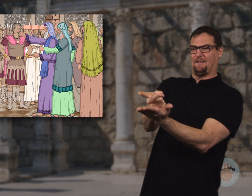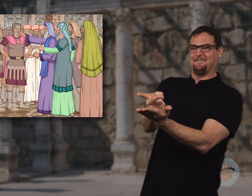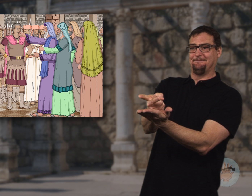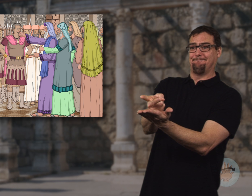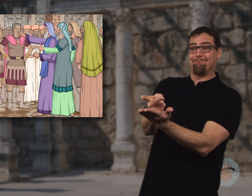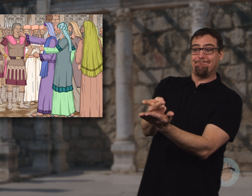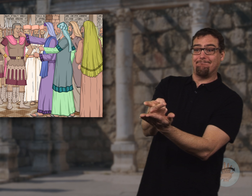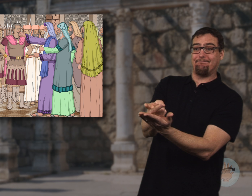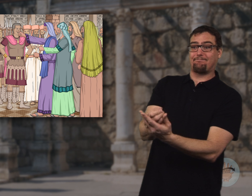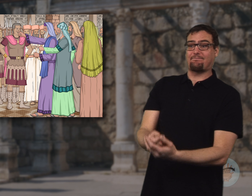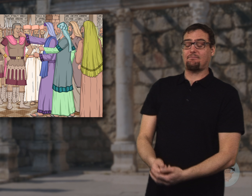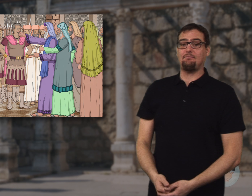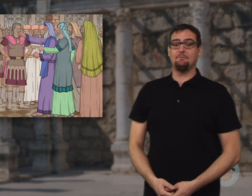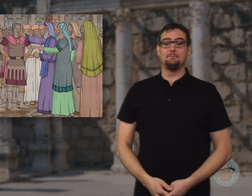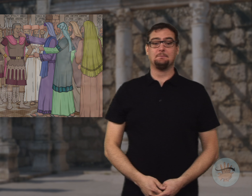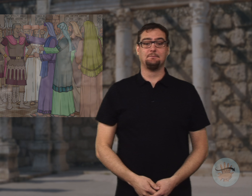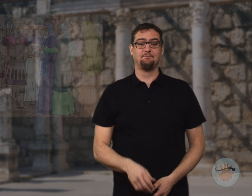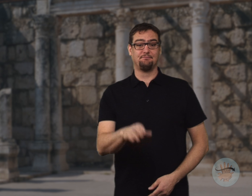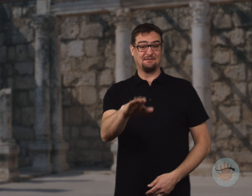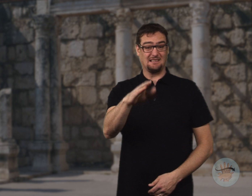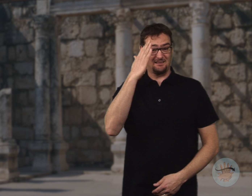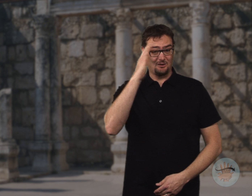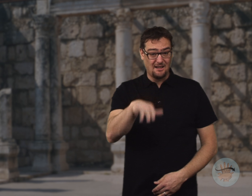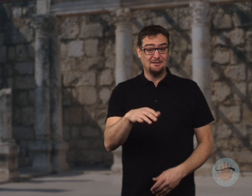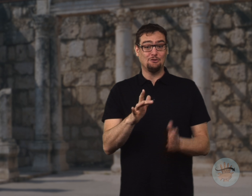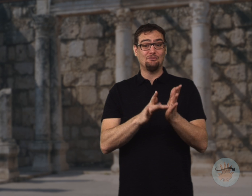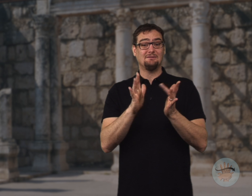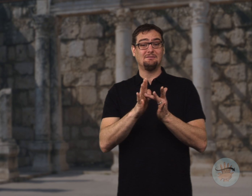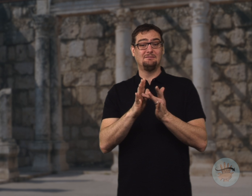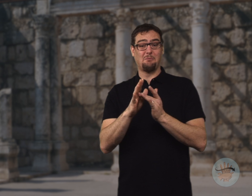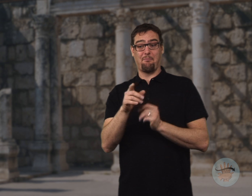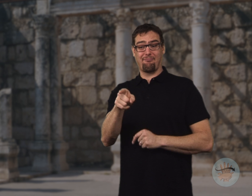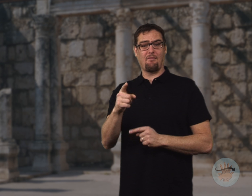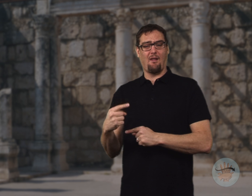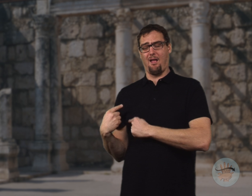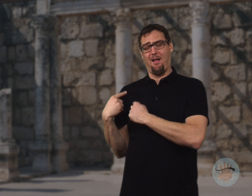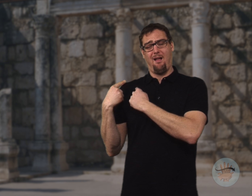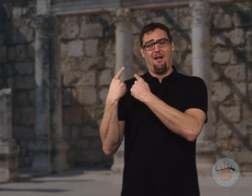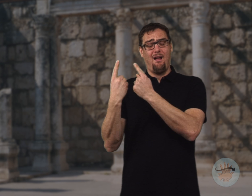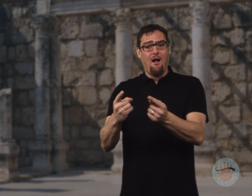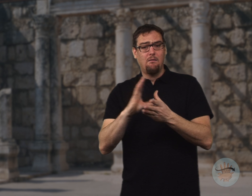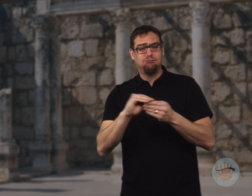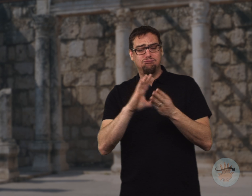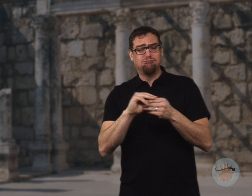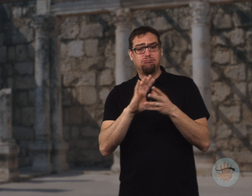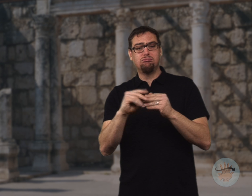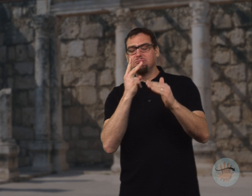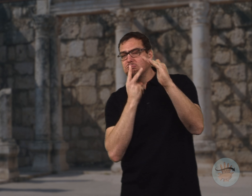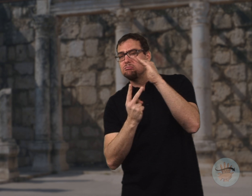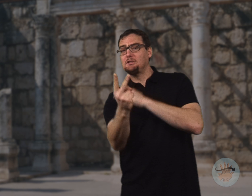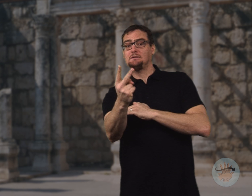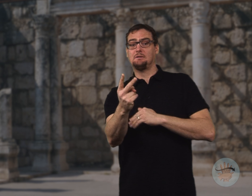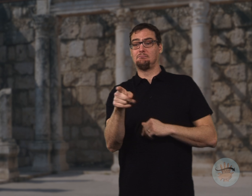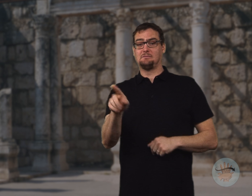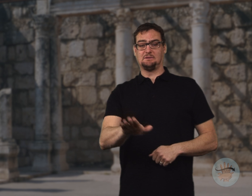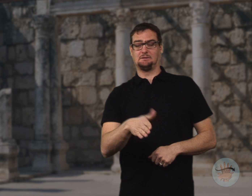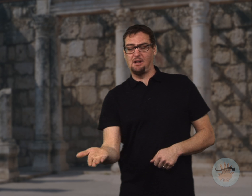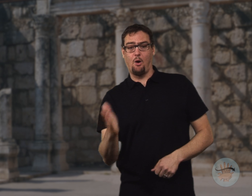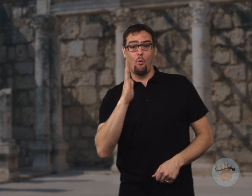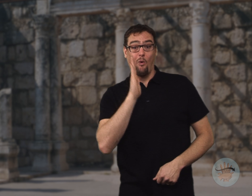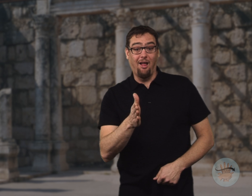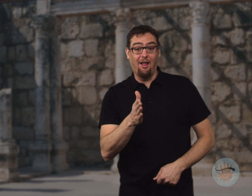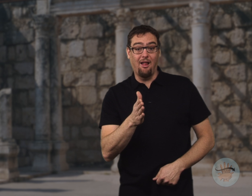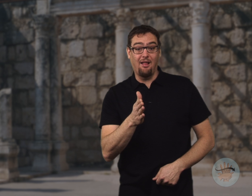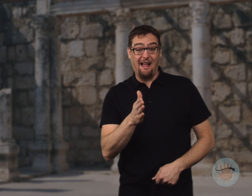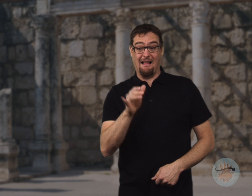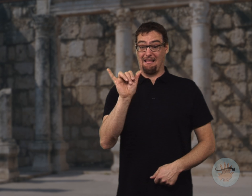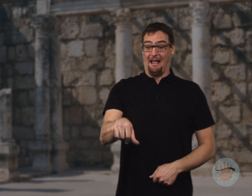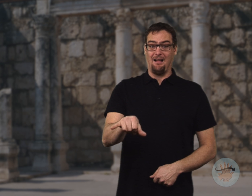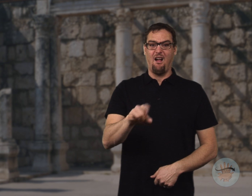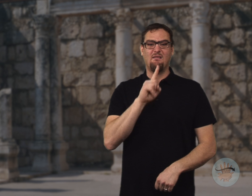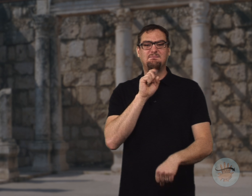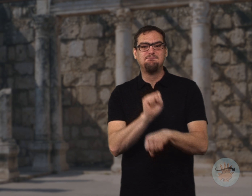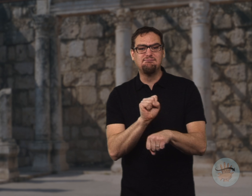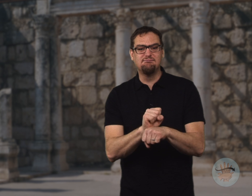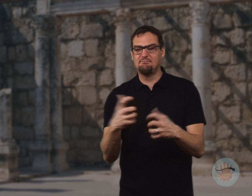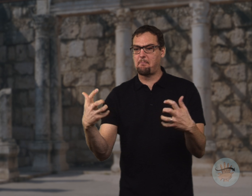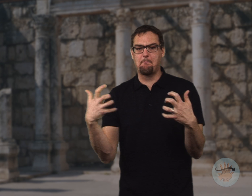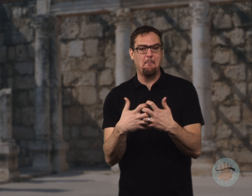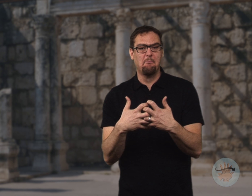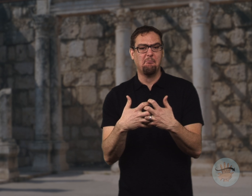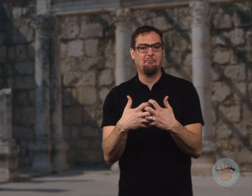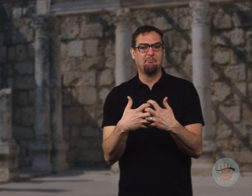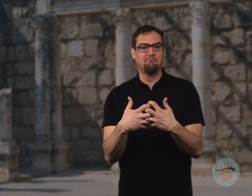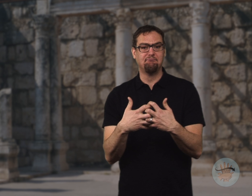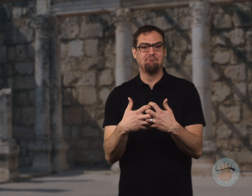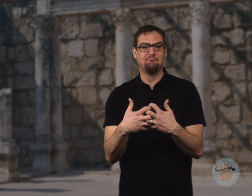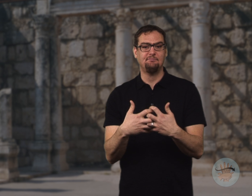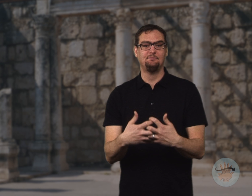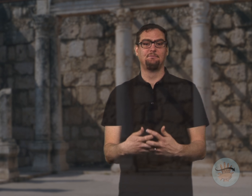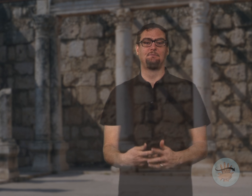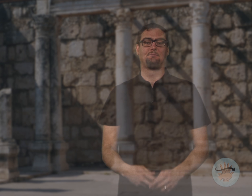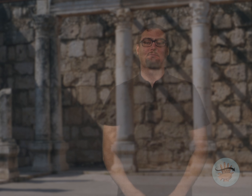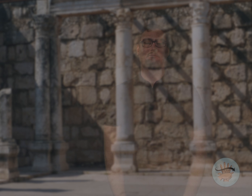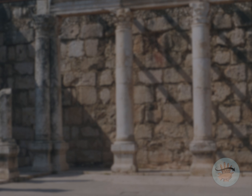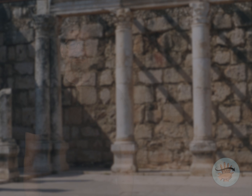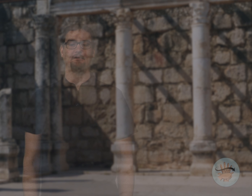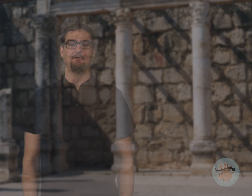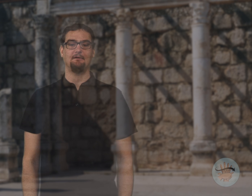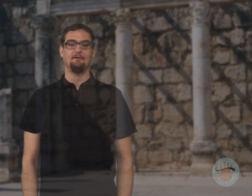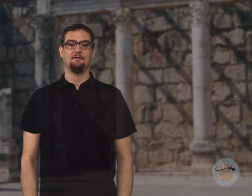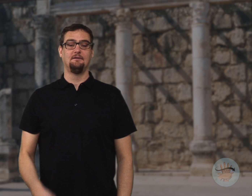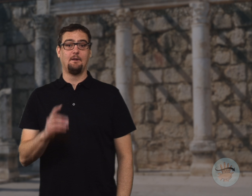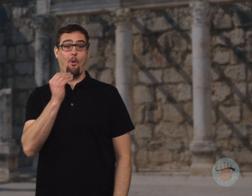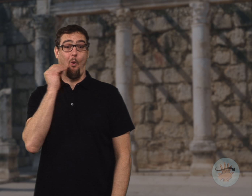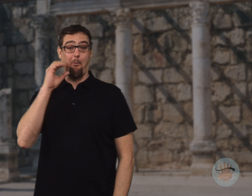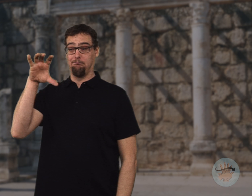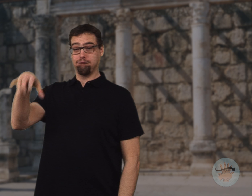This was to fulfill the word that Jesus had spoken to indicate the kind of death He was going to die.